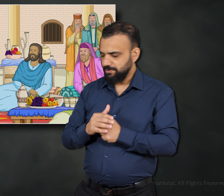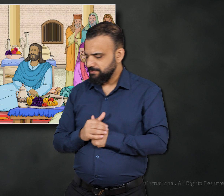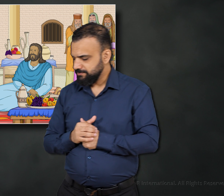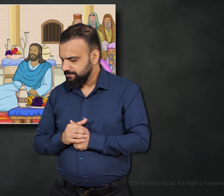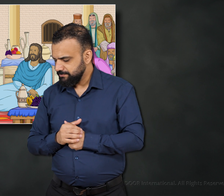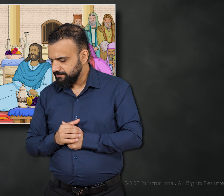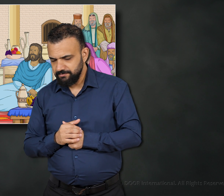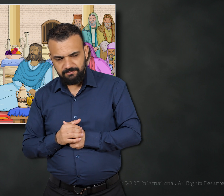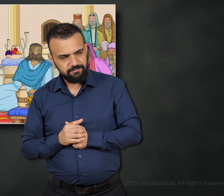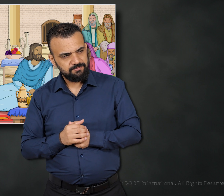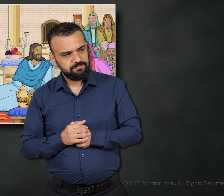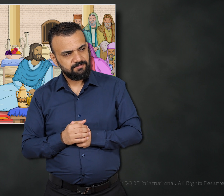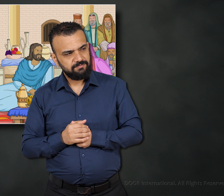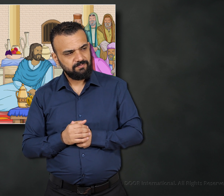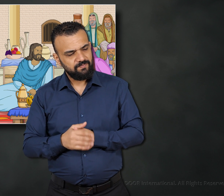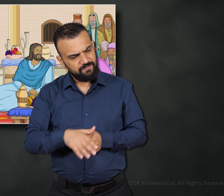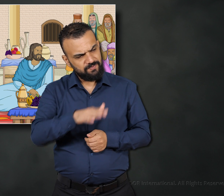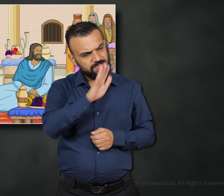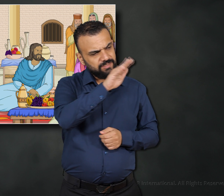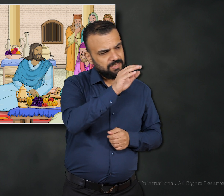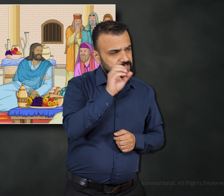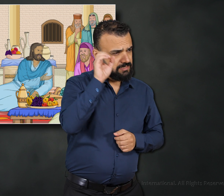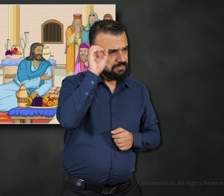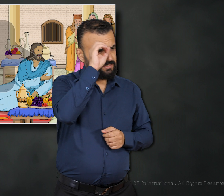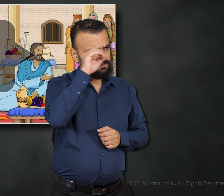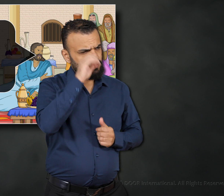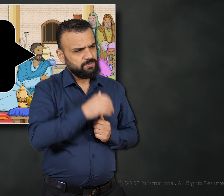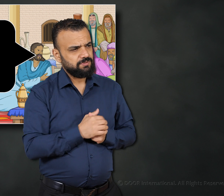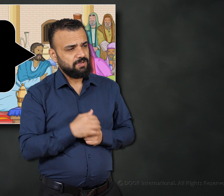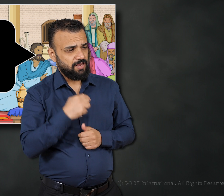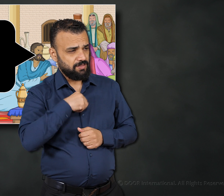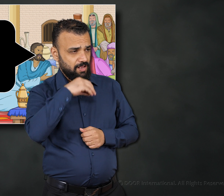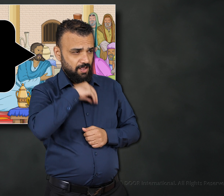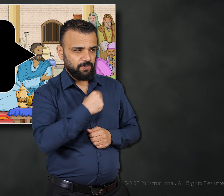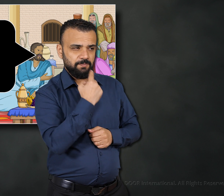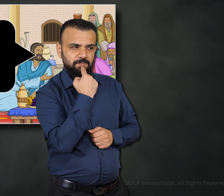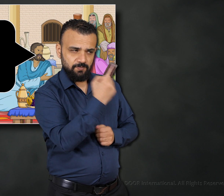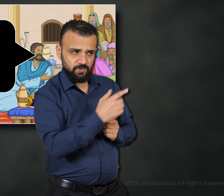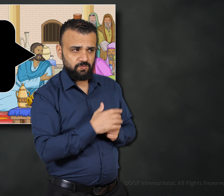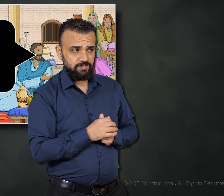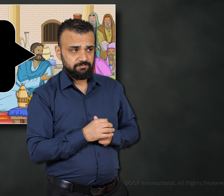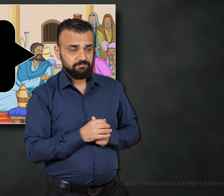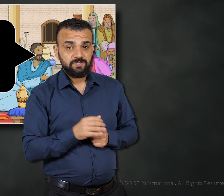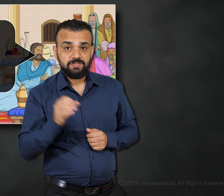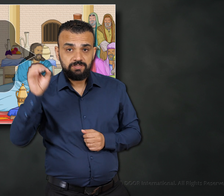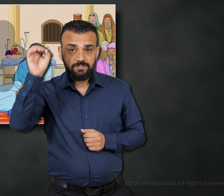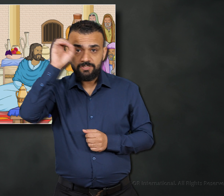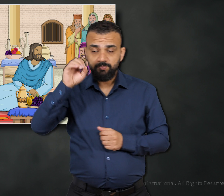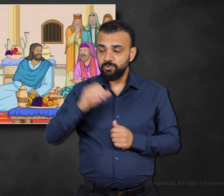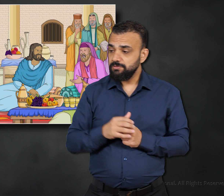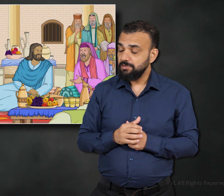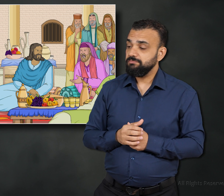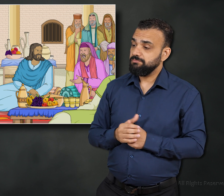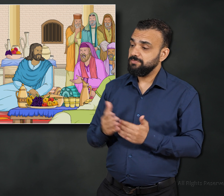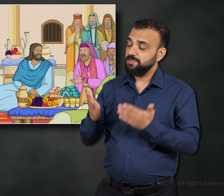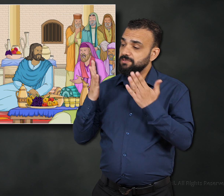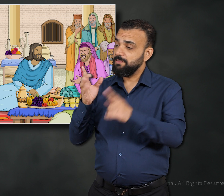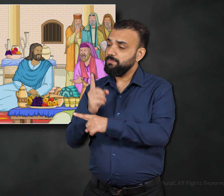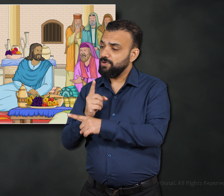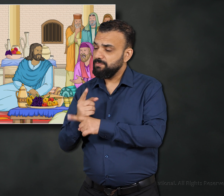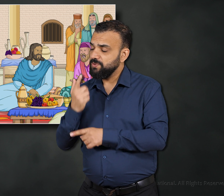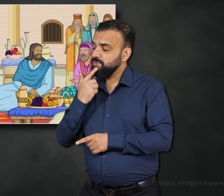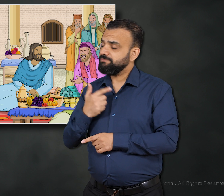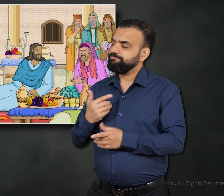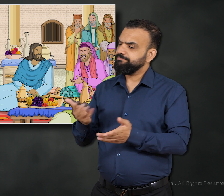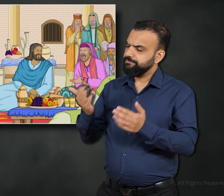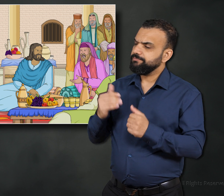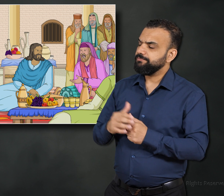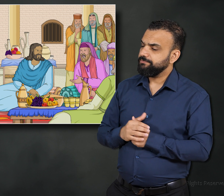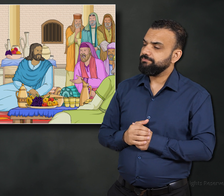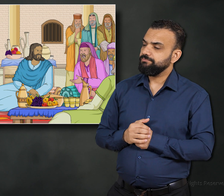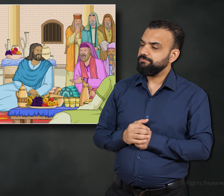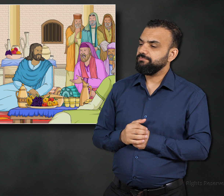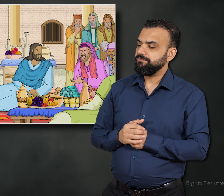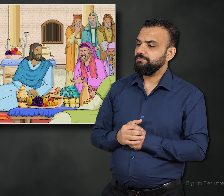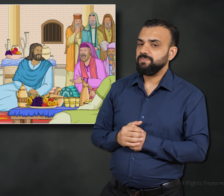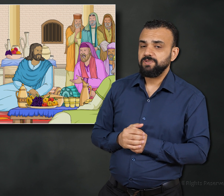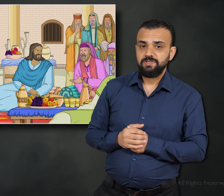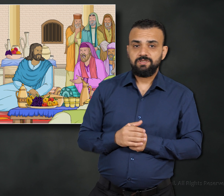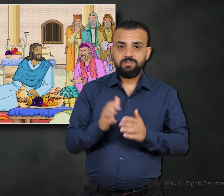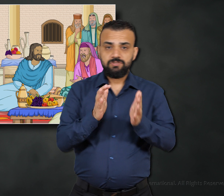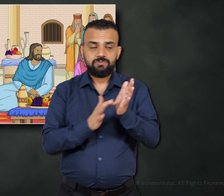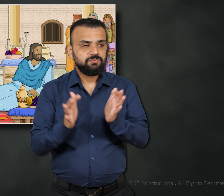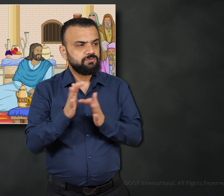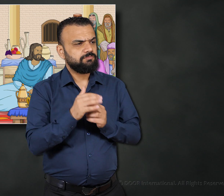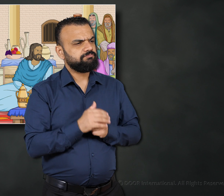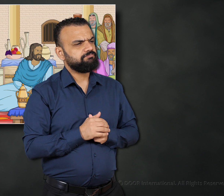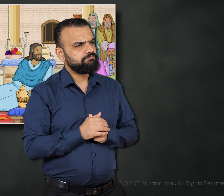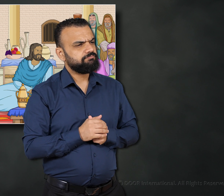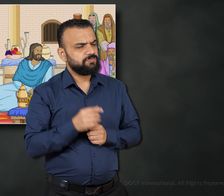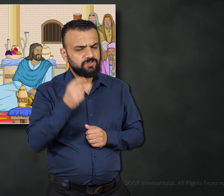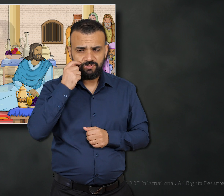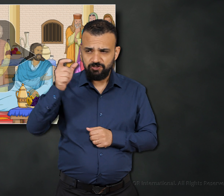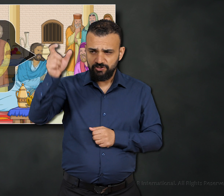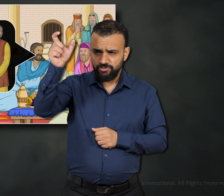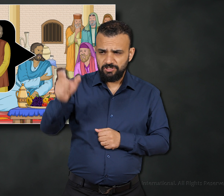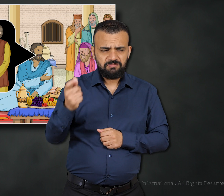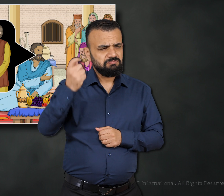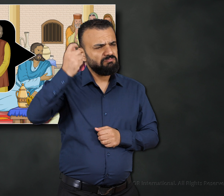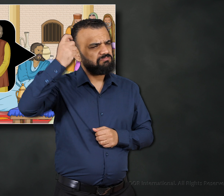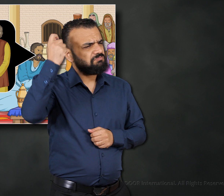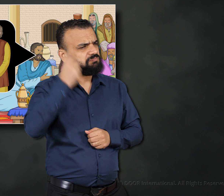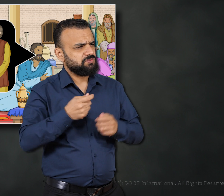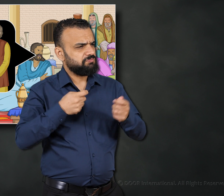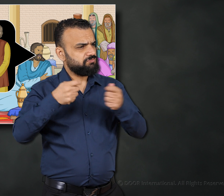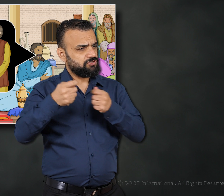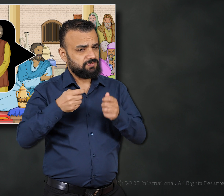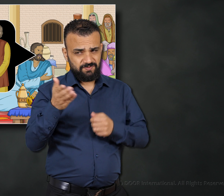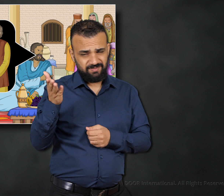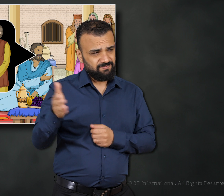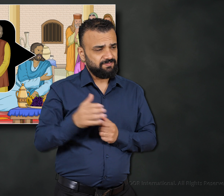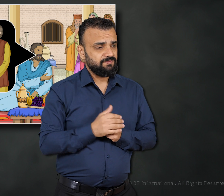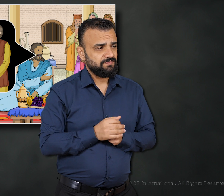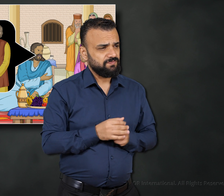But Jesus answered him, “Simon, I have something to tell you.” “Tell me, Teacher,” he said.